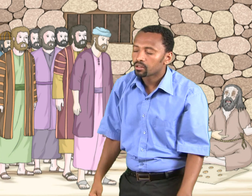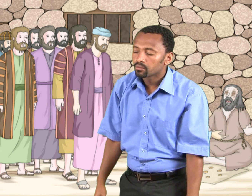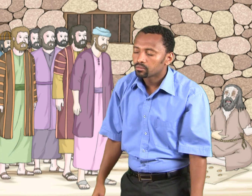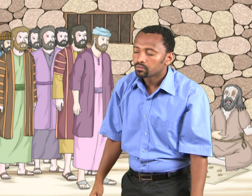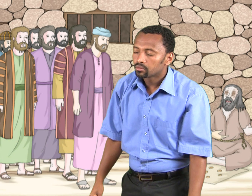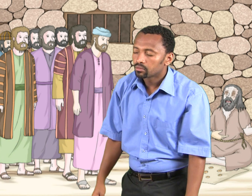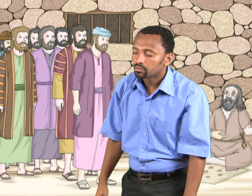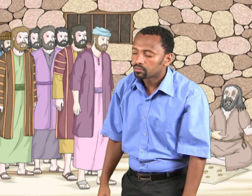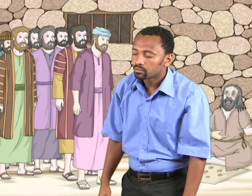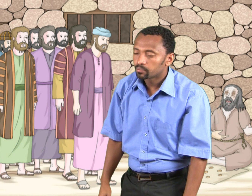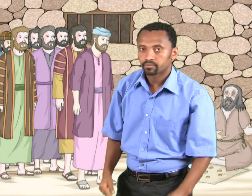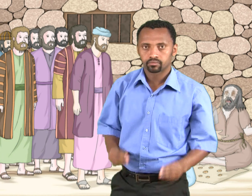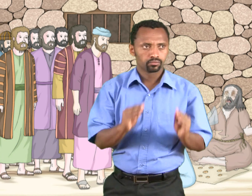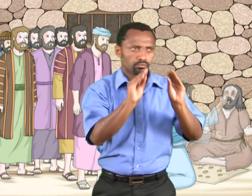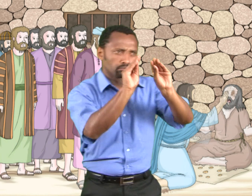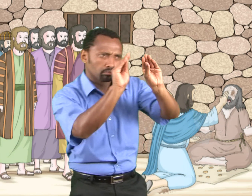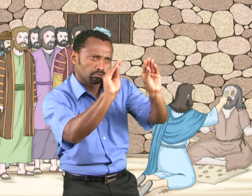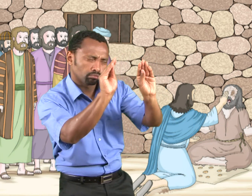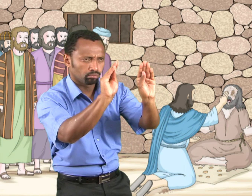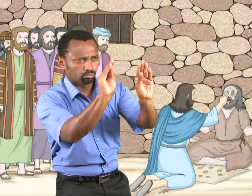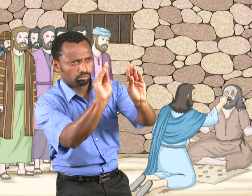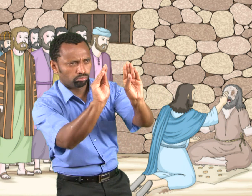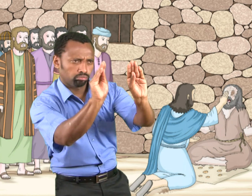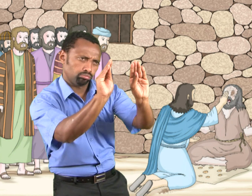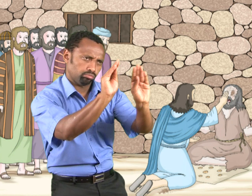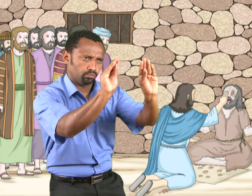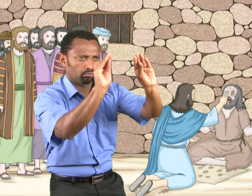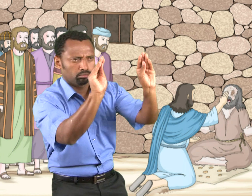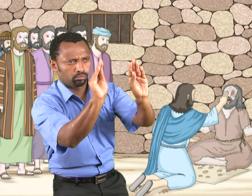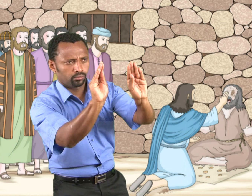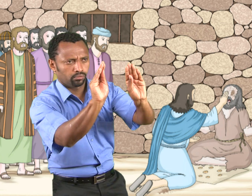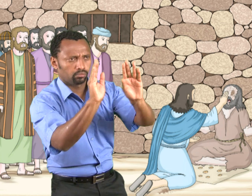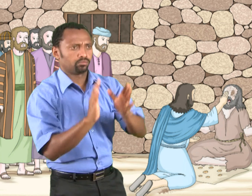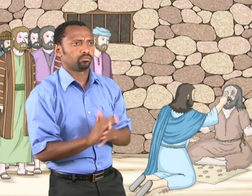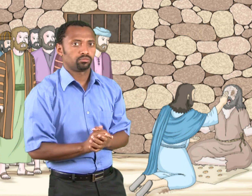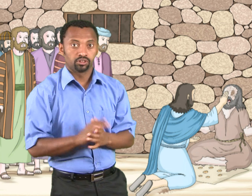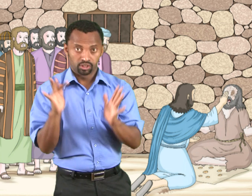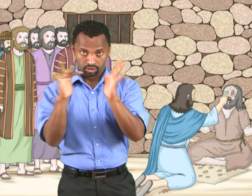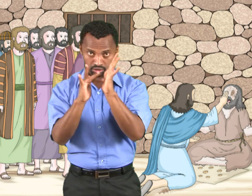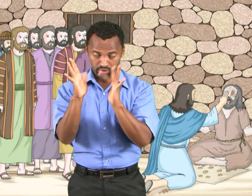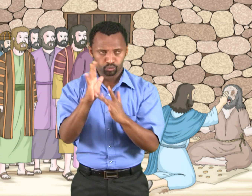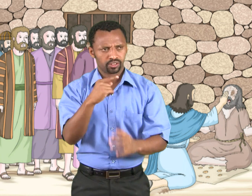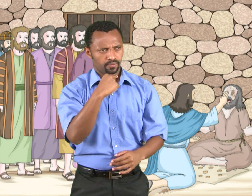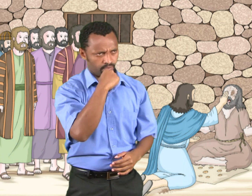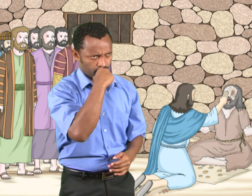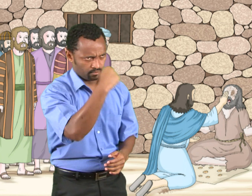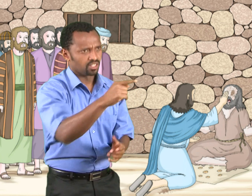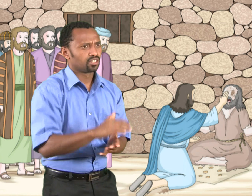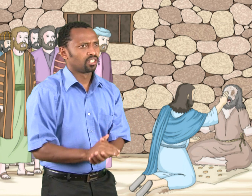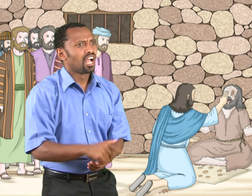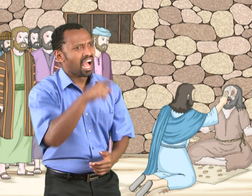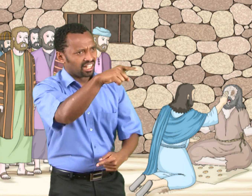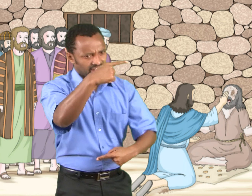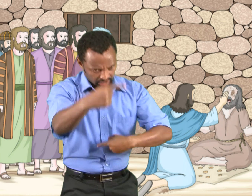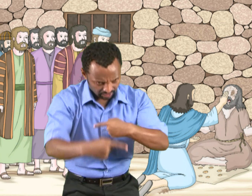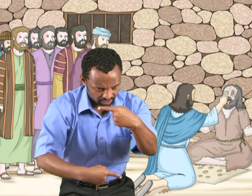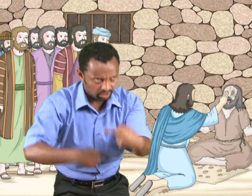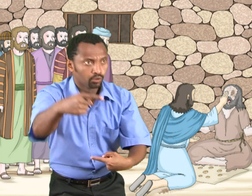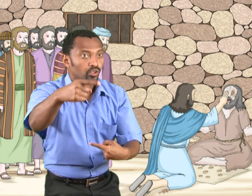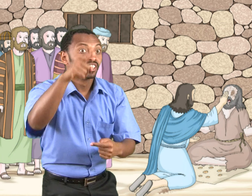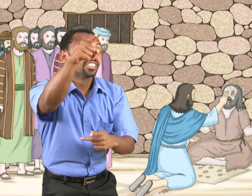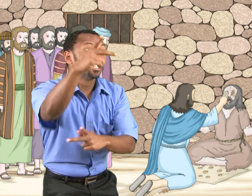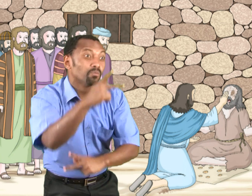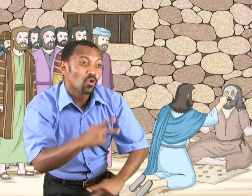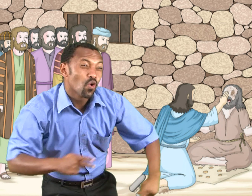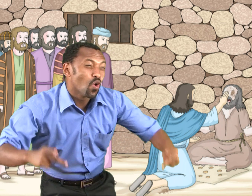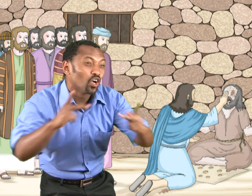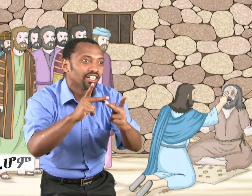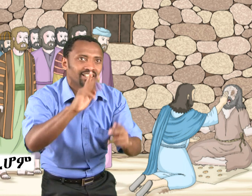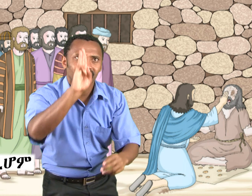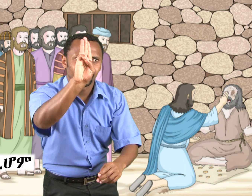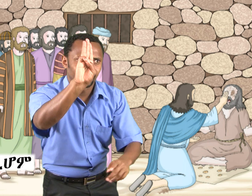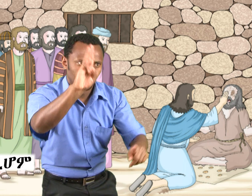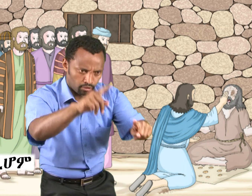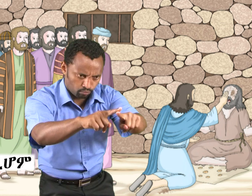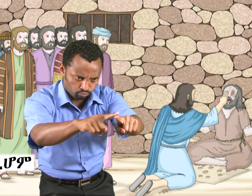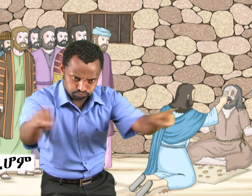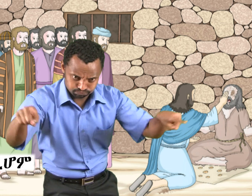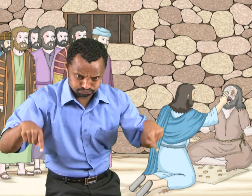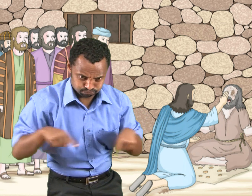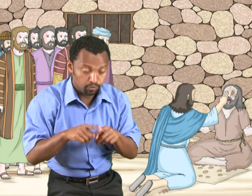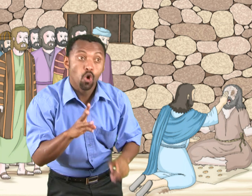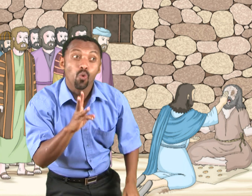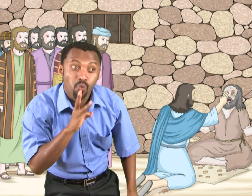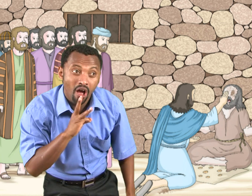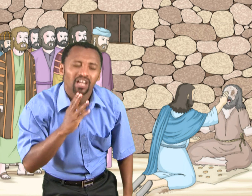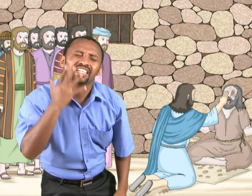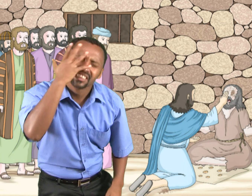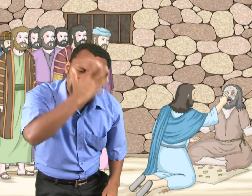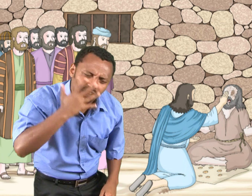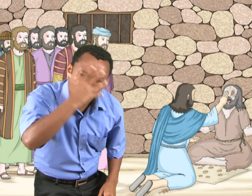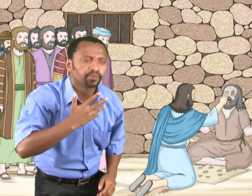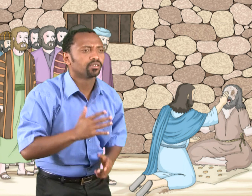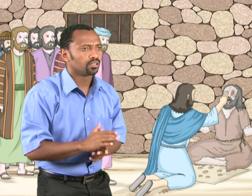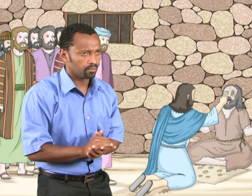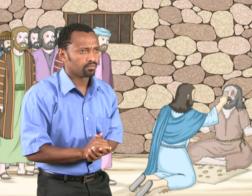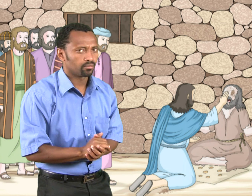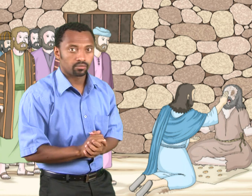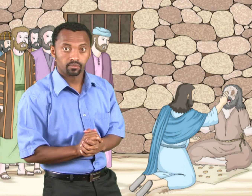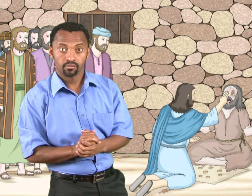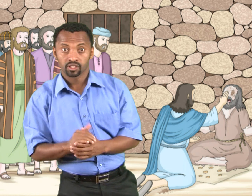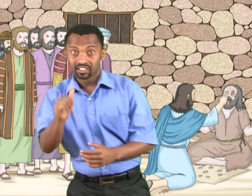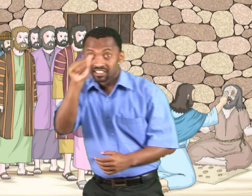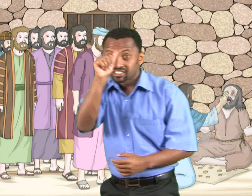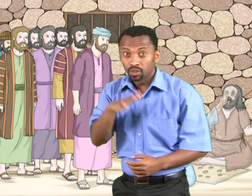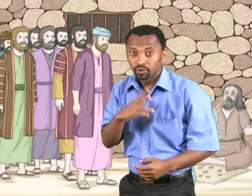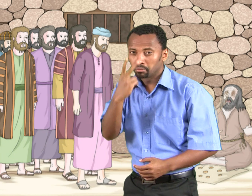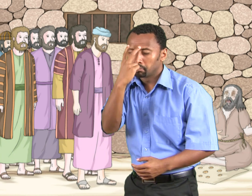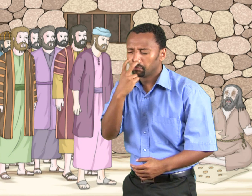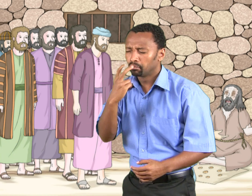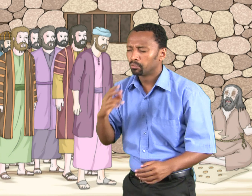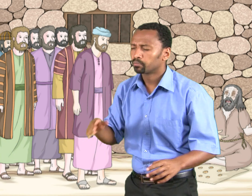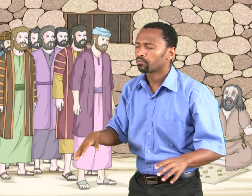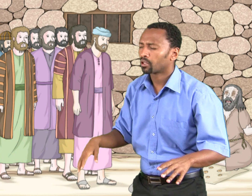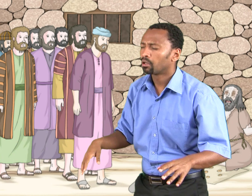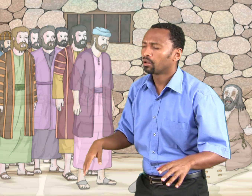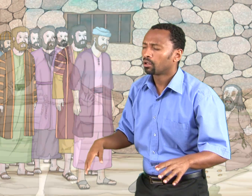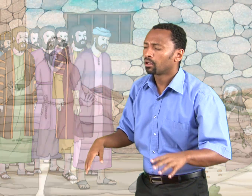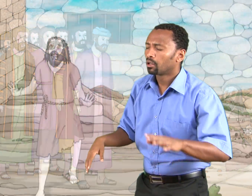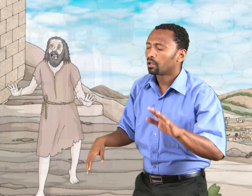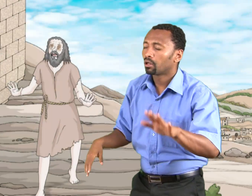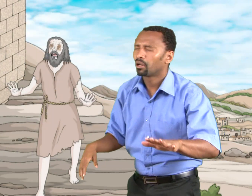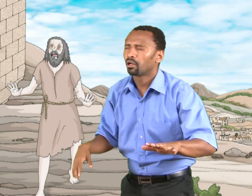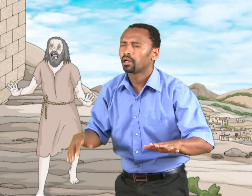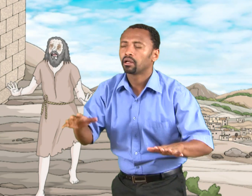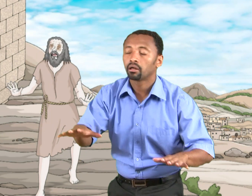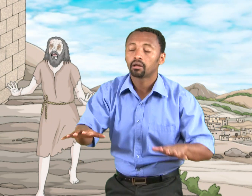Then He told him, “Go, wash in the Pool of Siloam” (which means “Sent”).